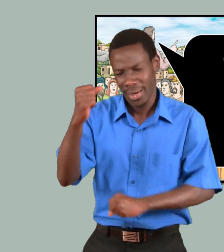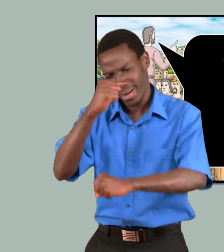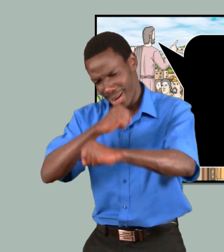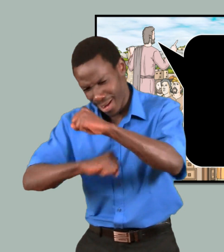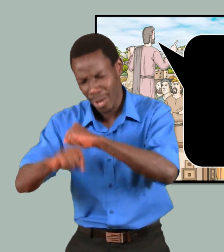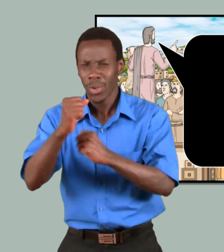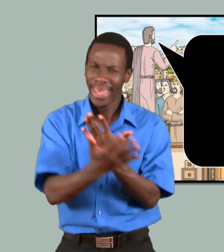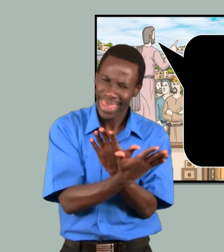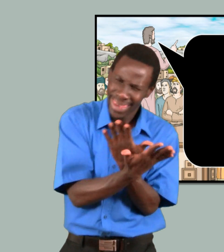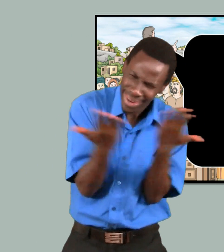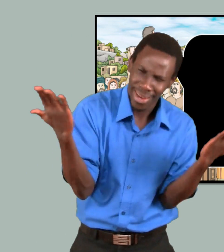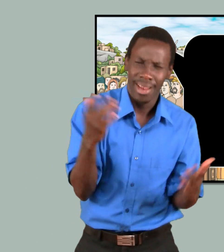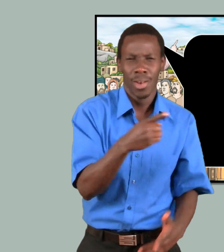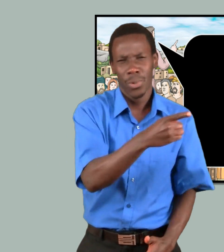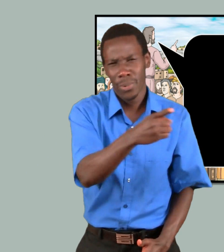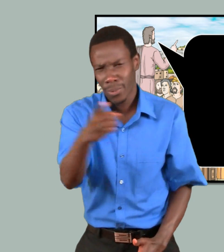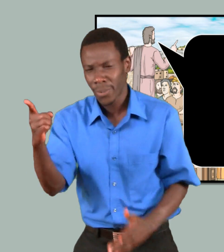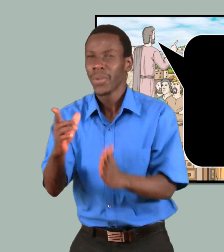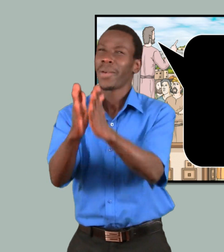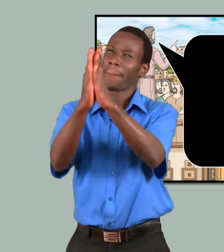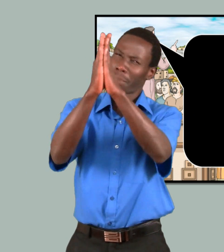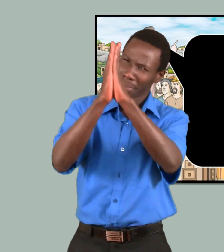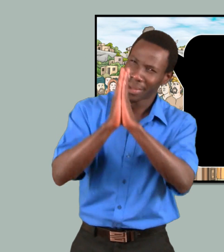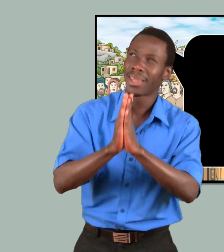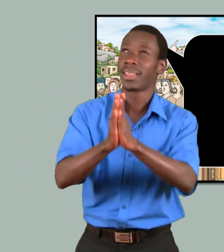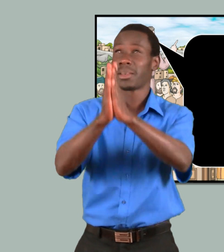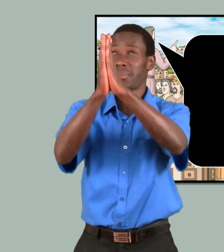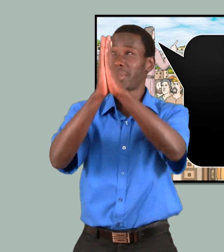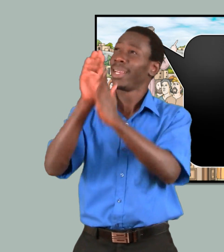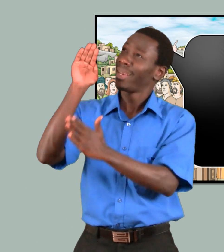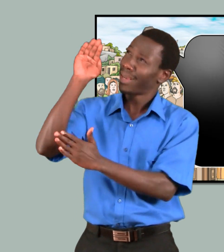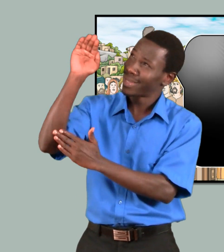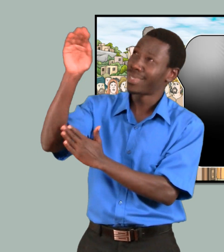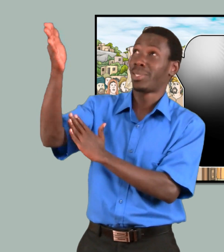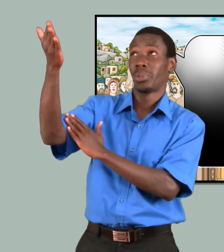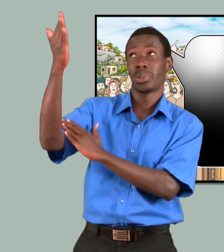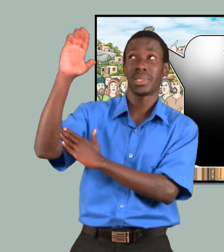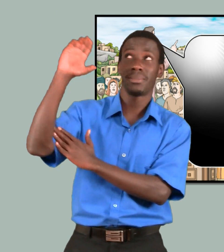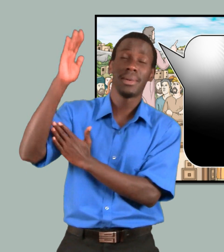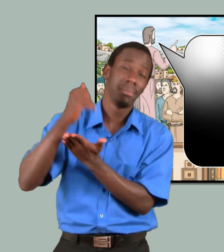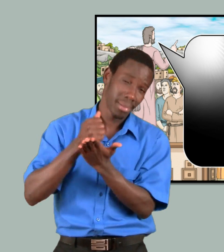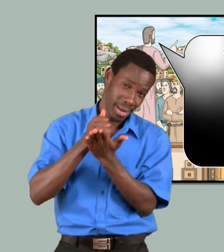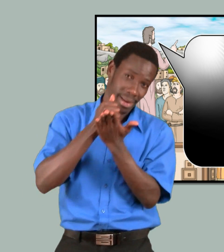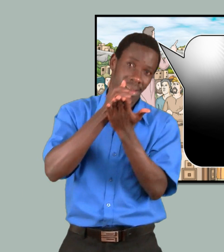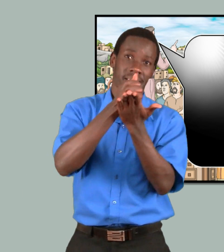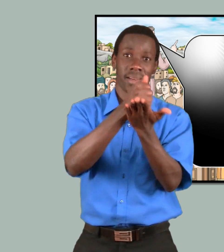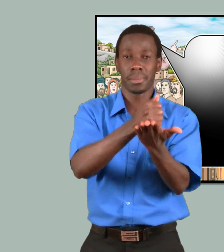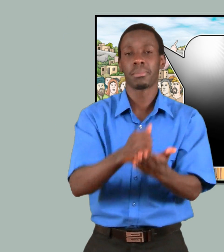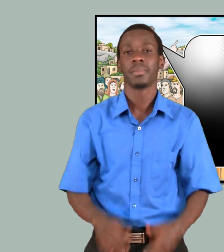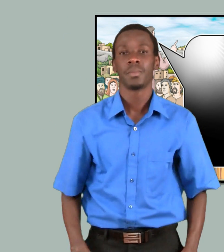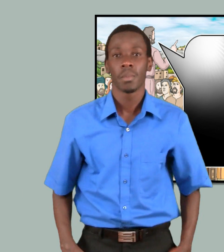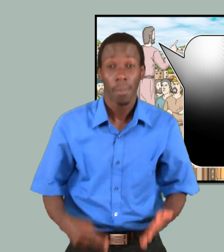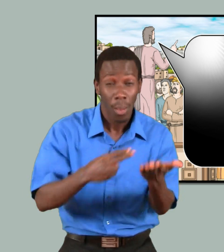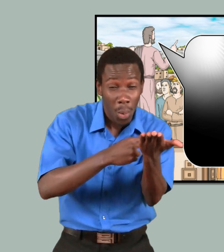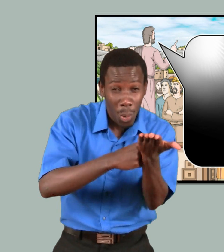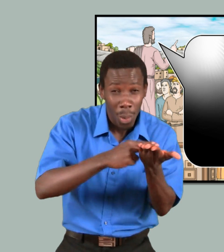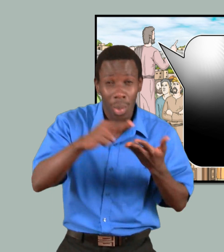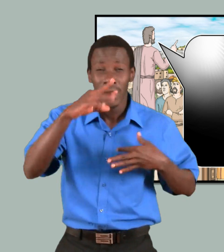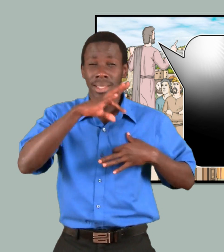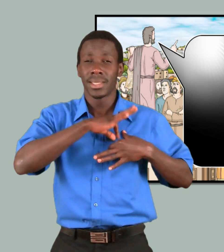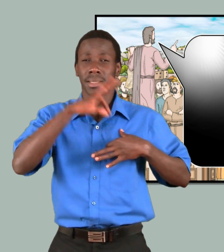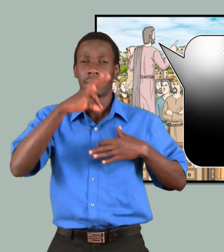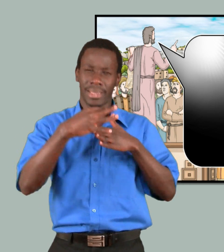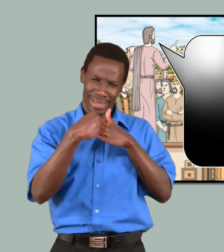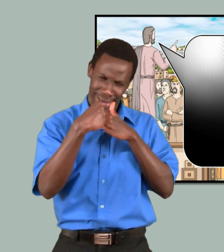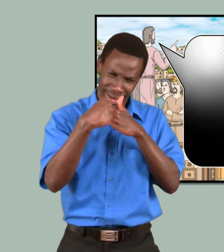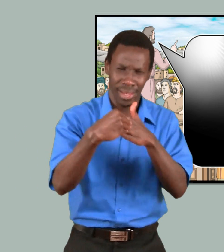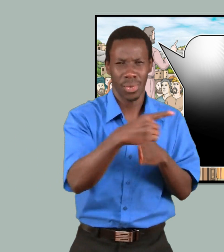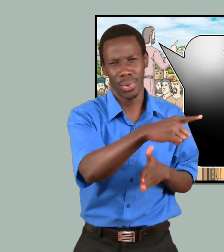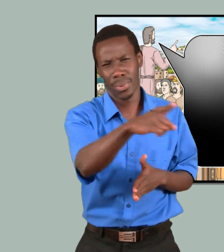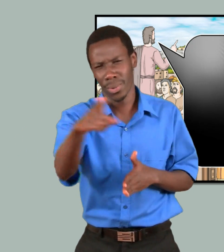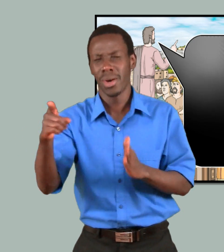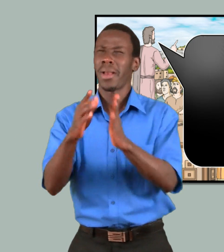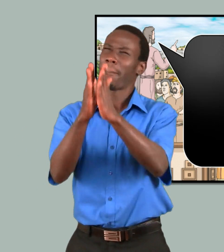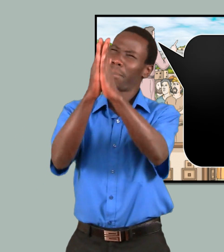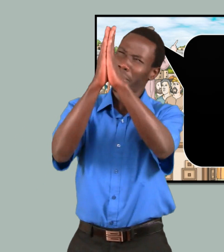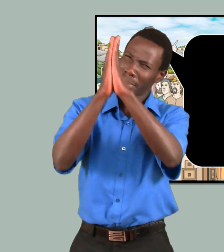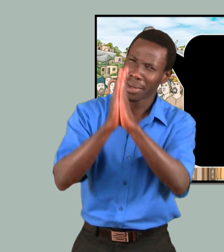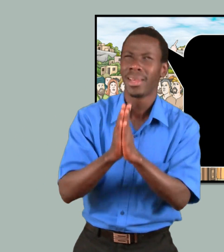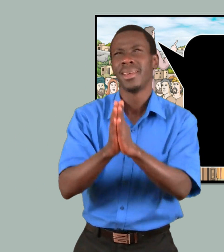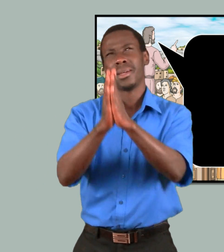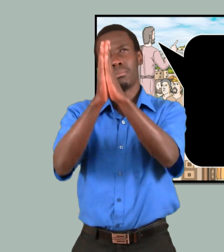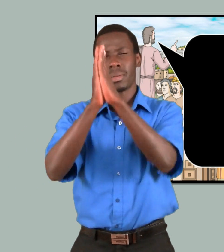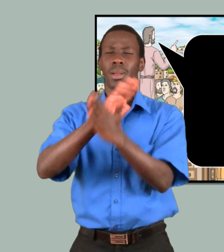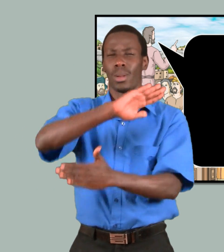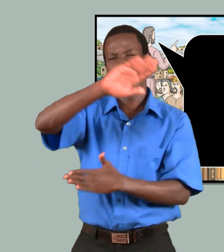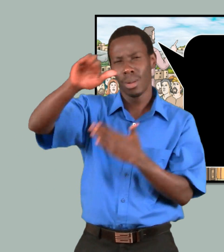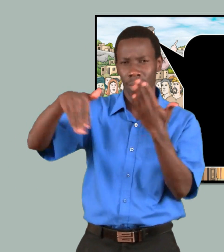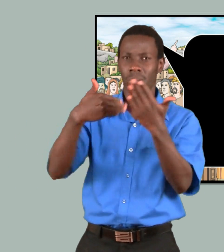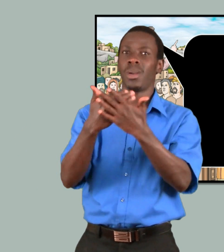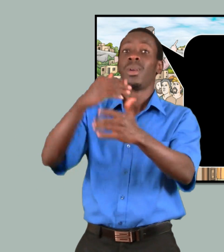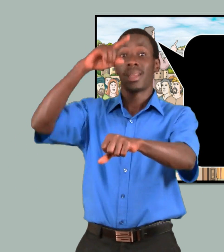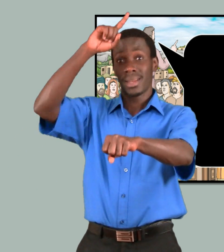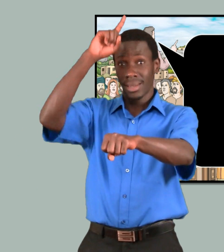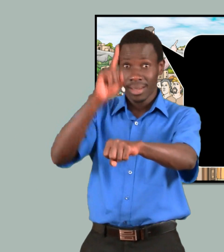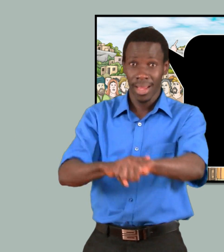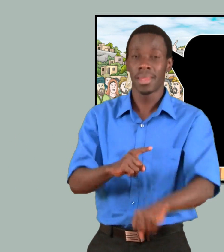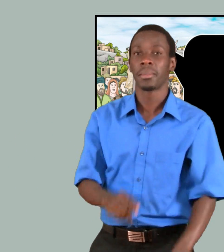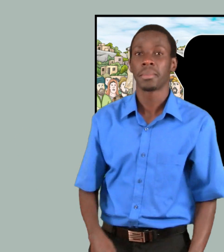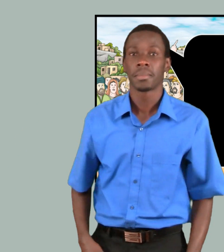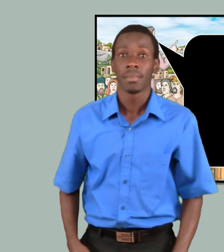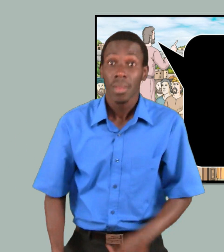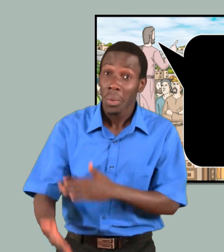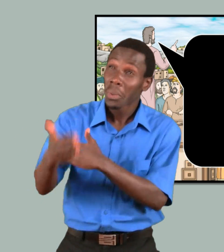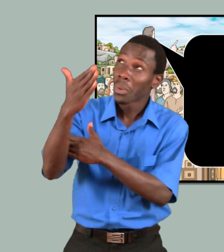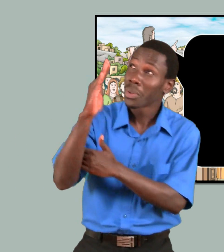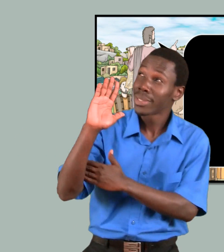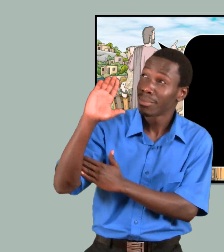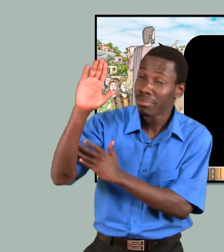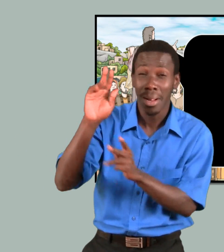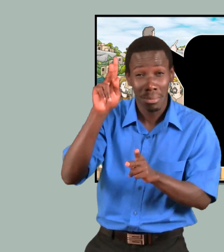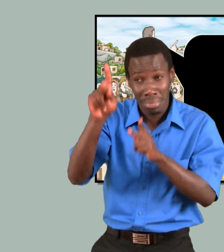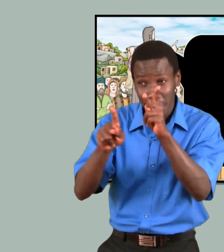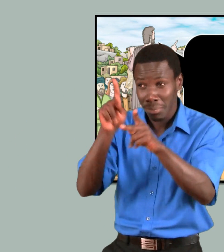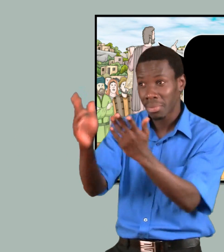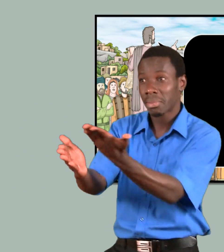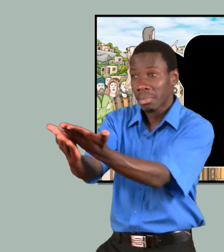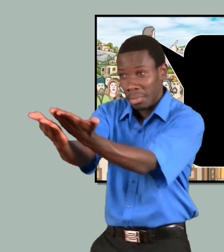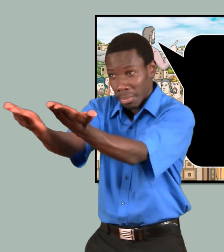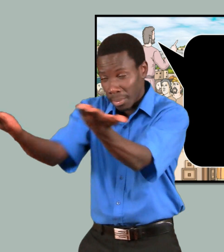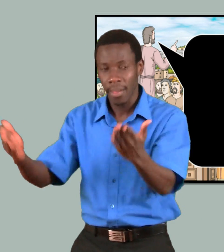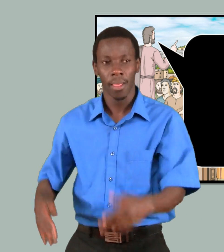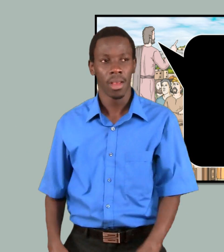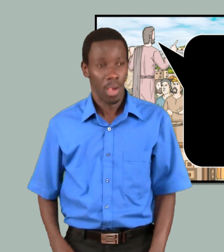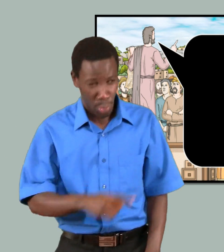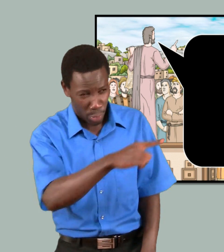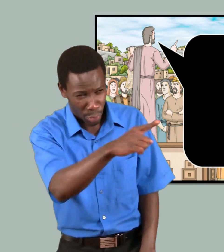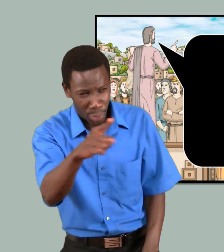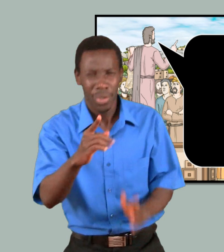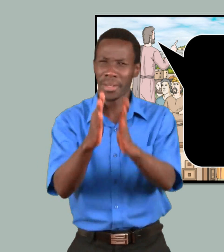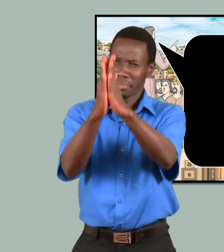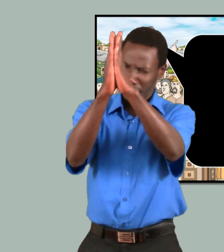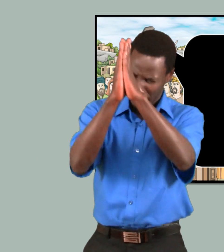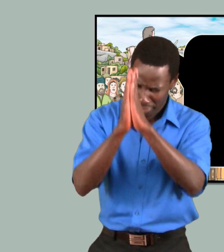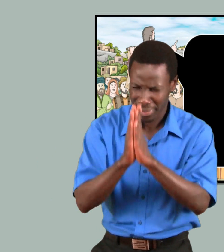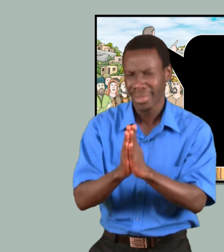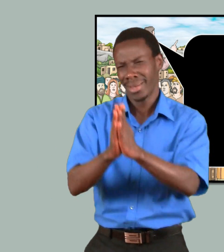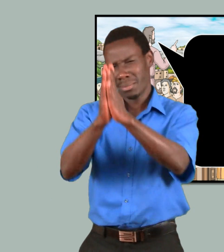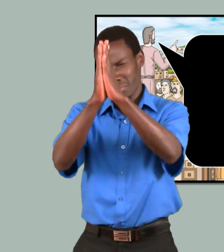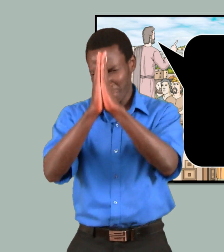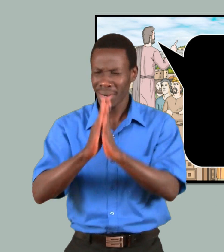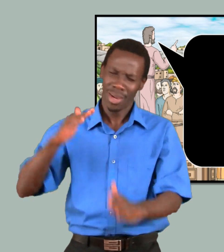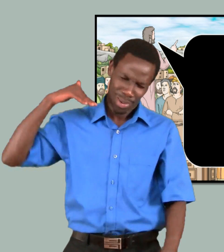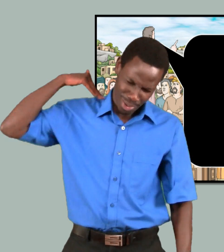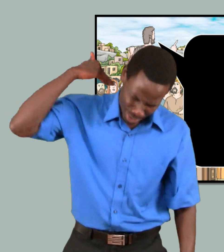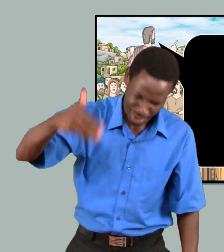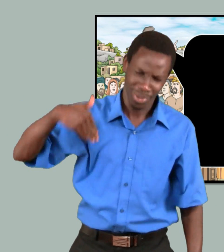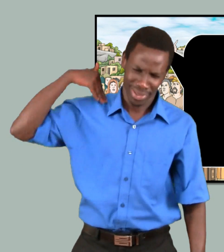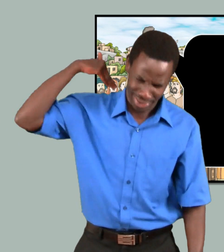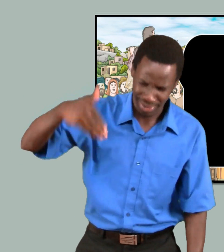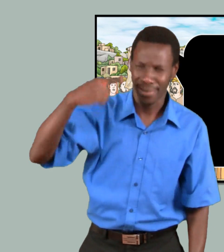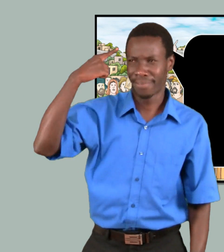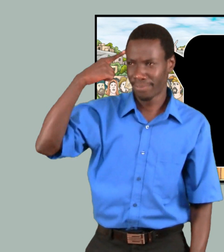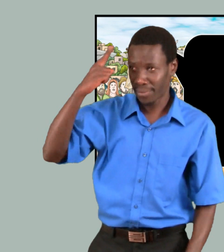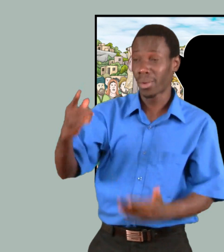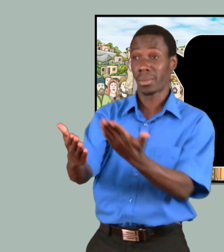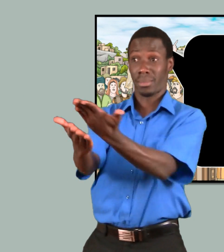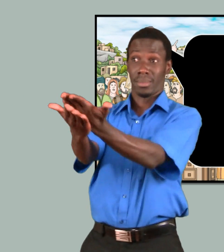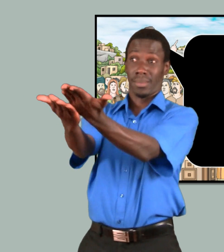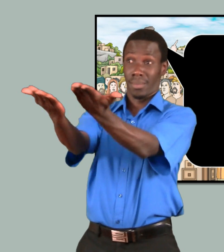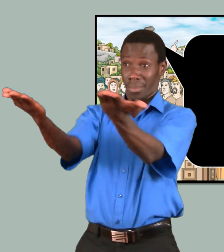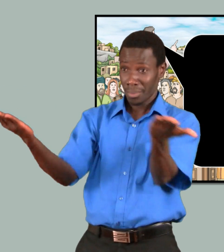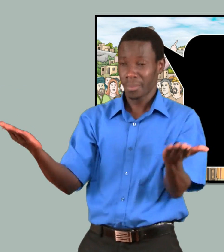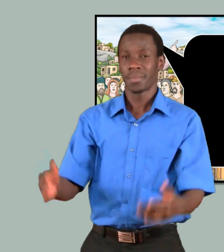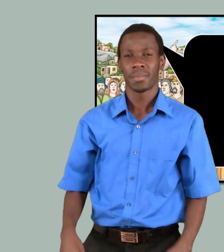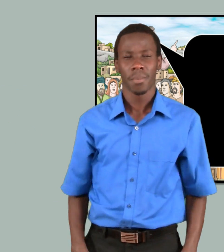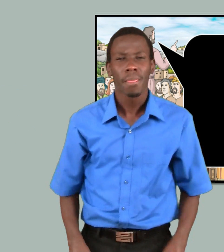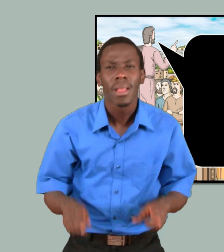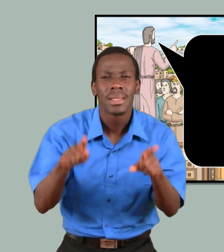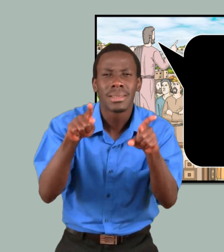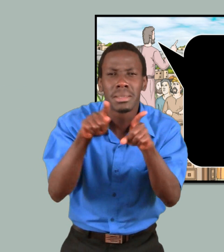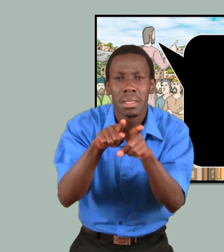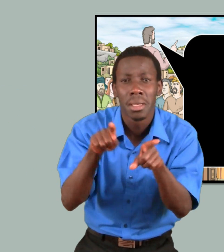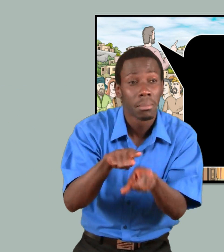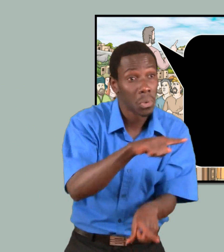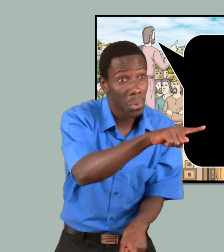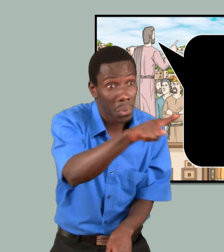Pray in the Spirit at all times, with every kind of prayer and petition.